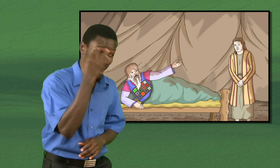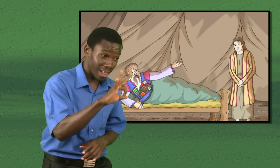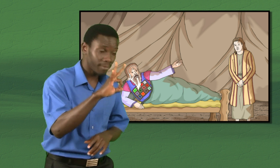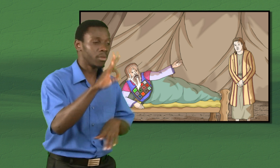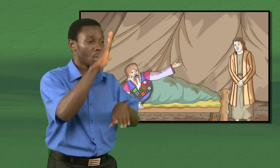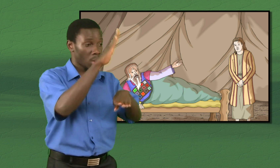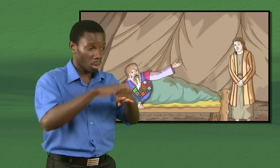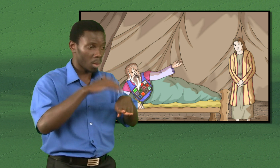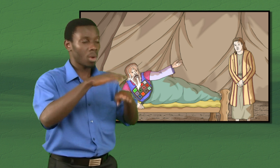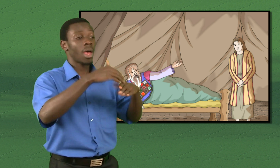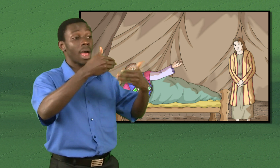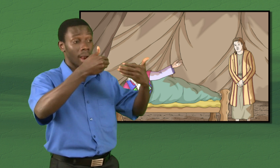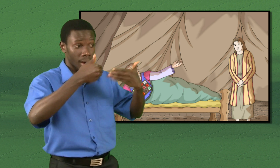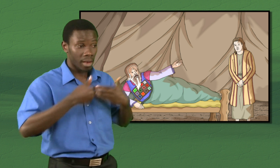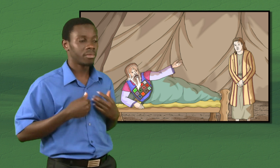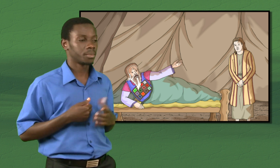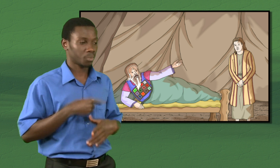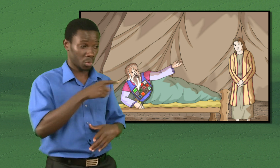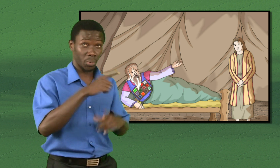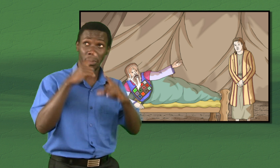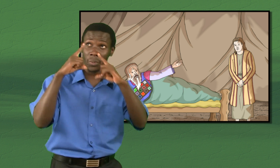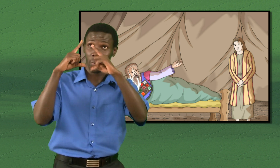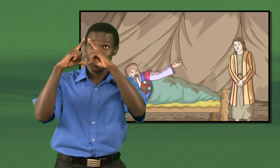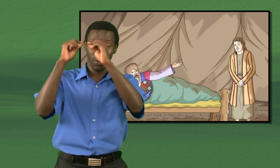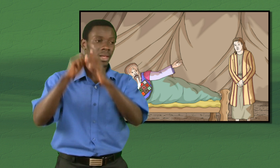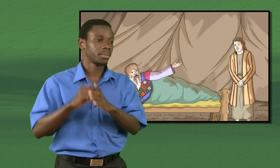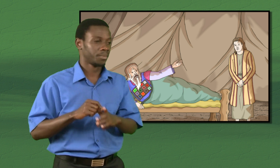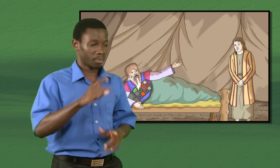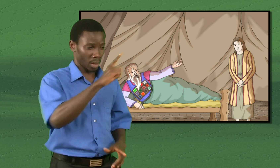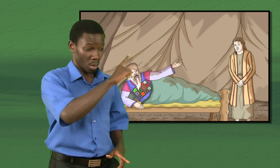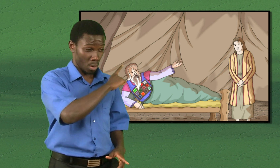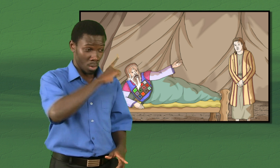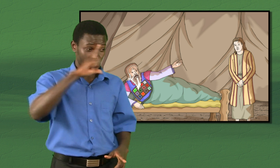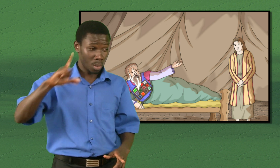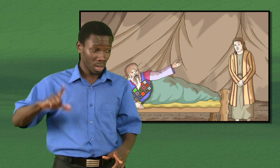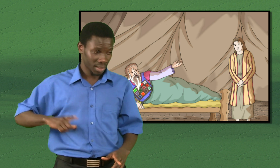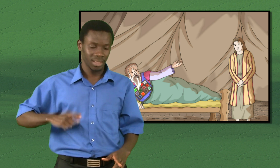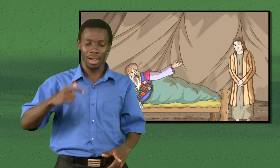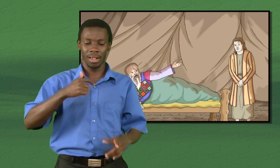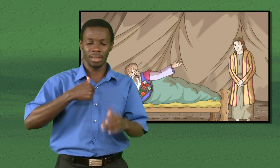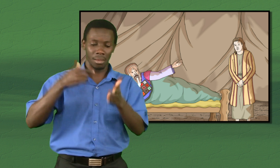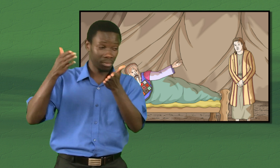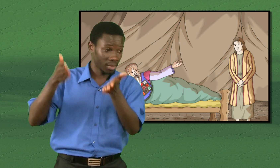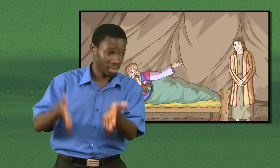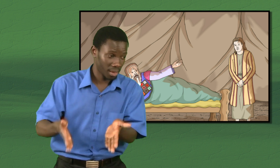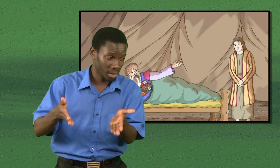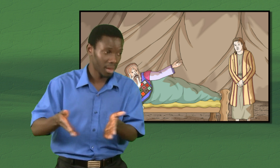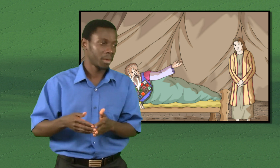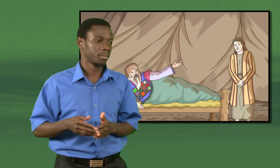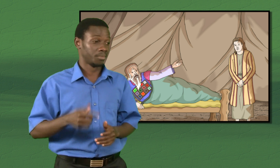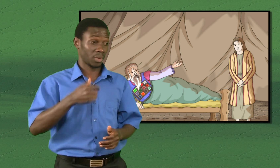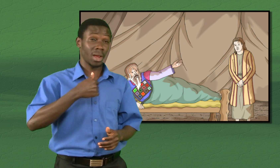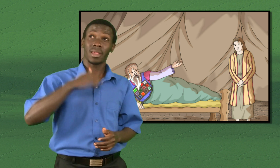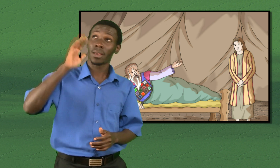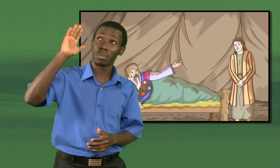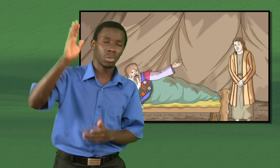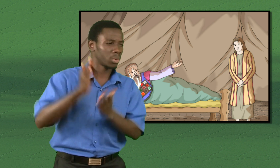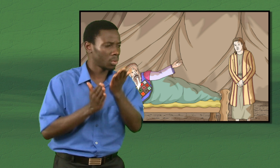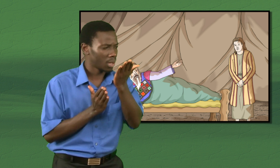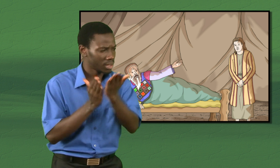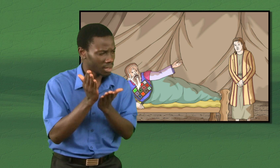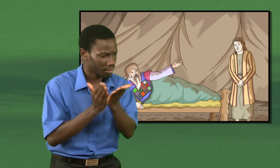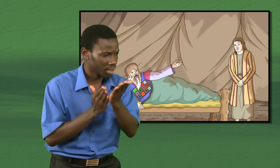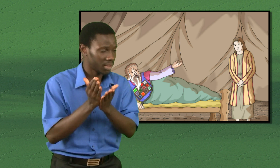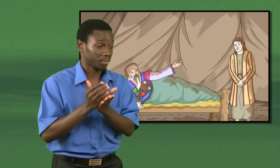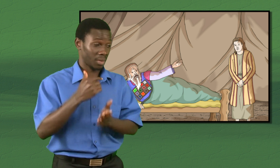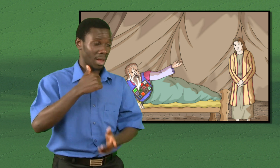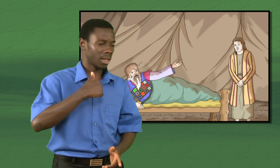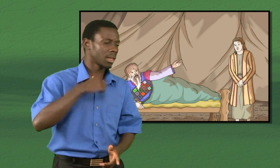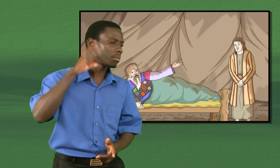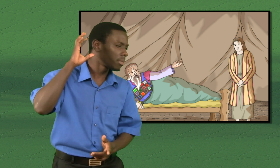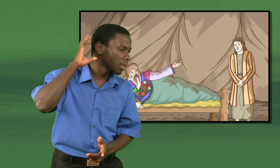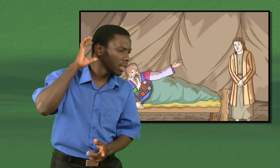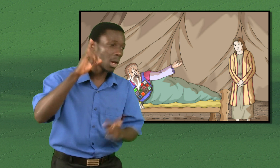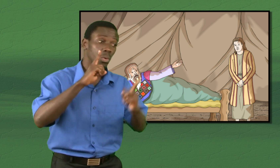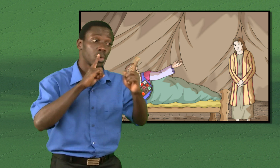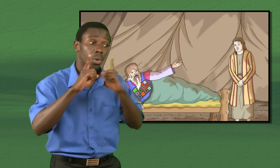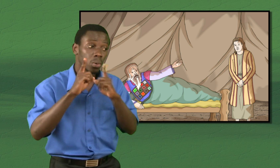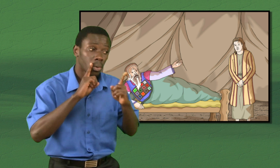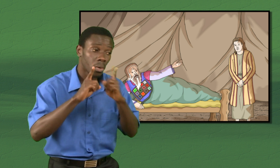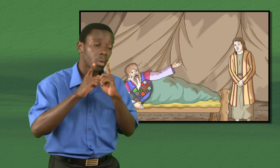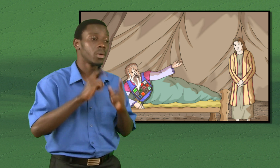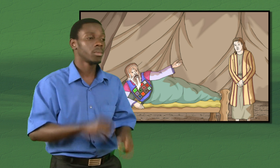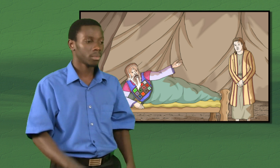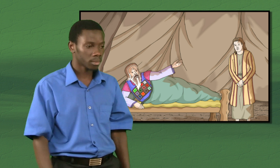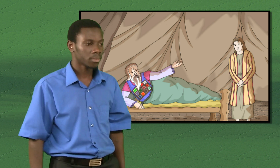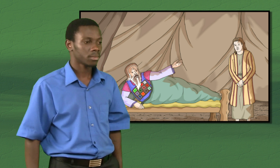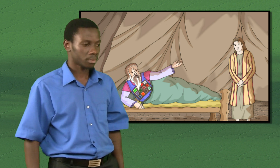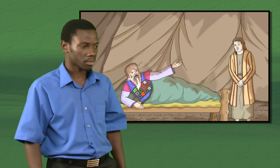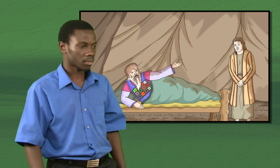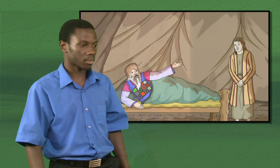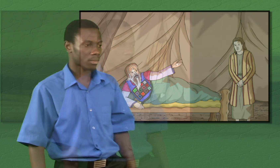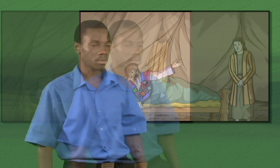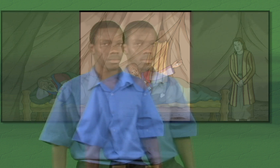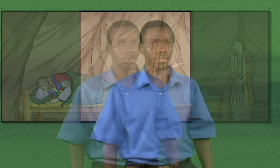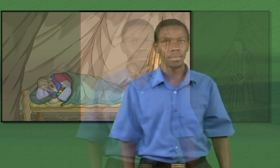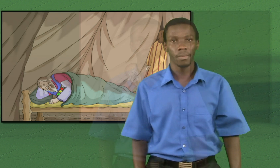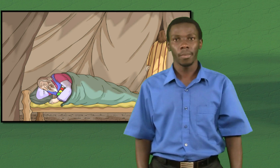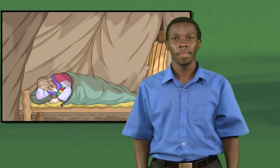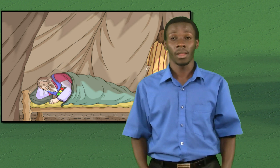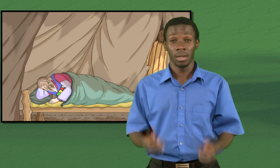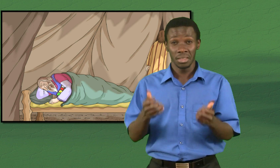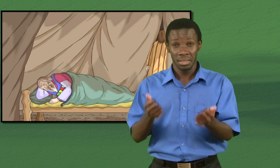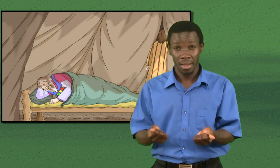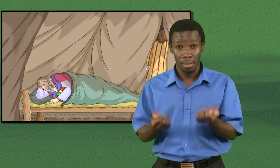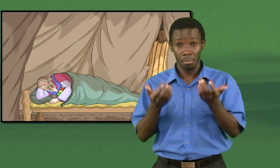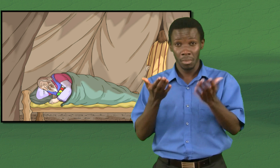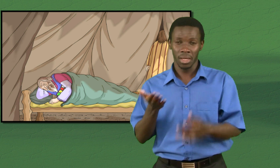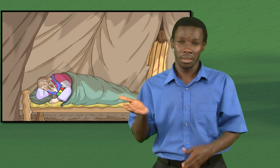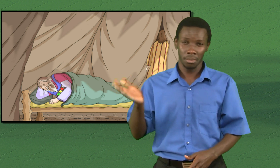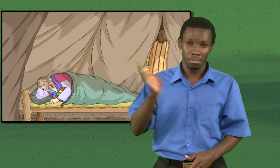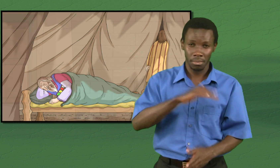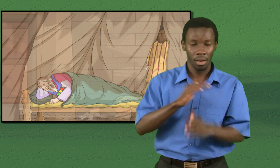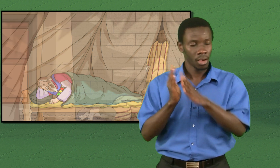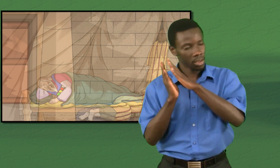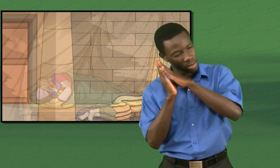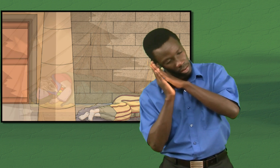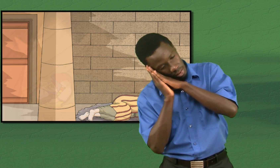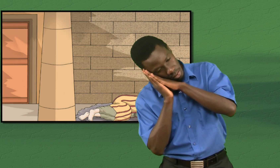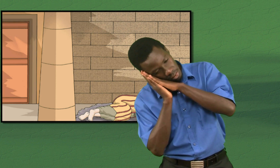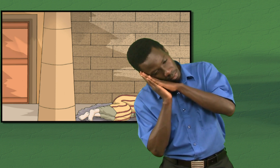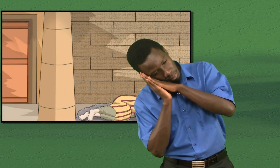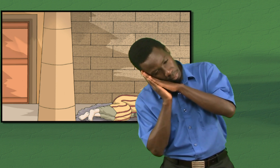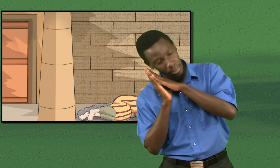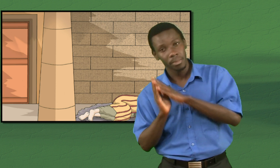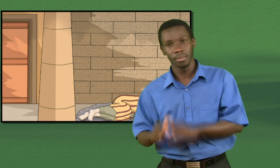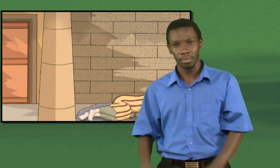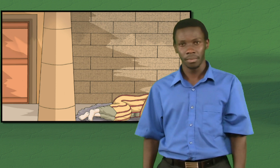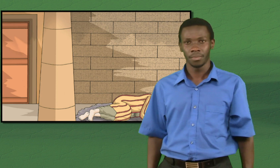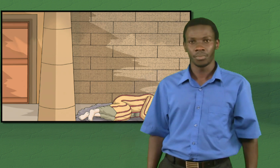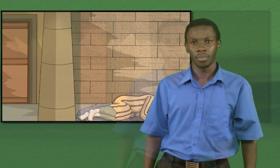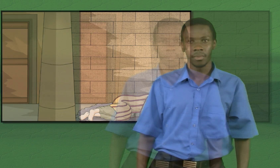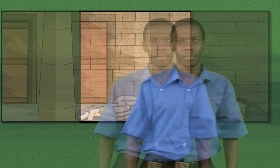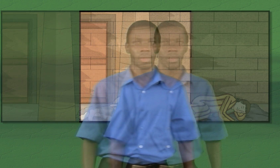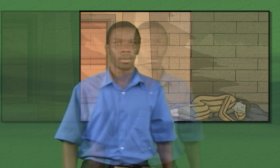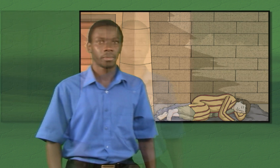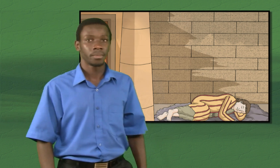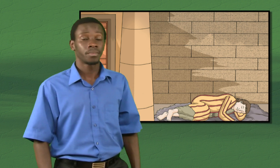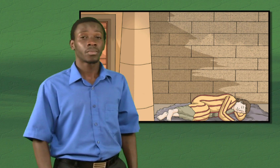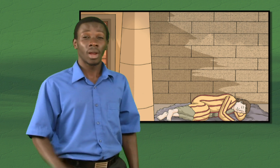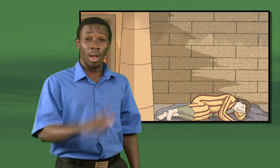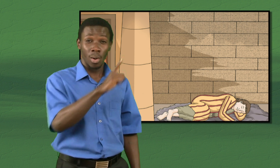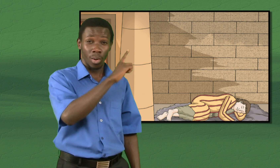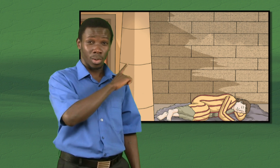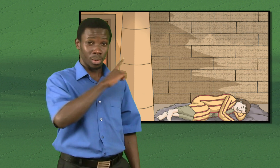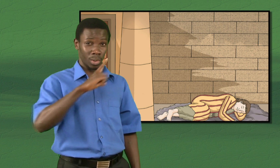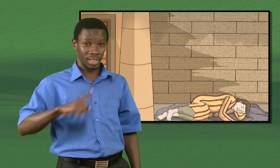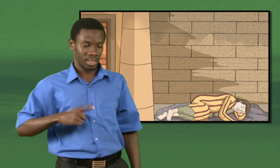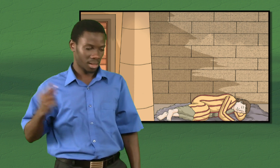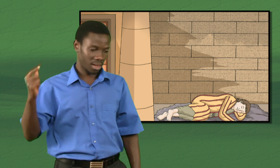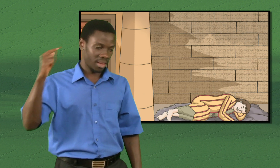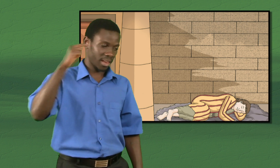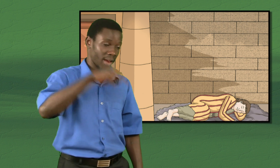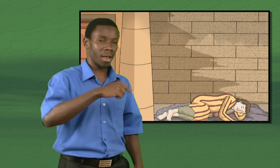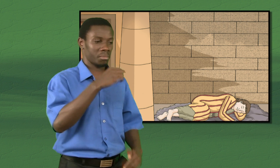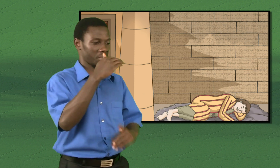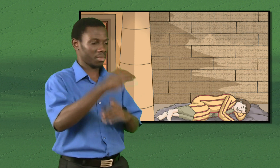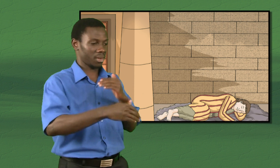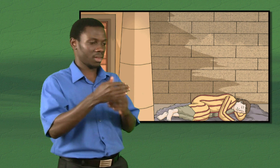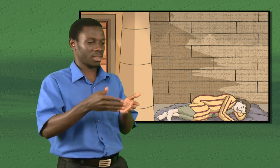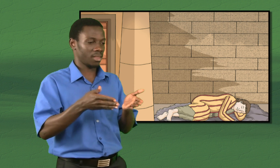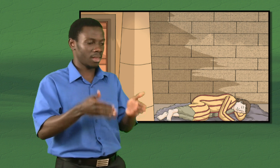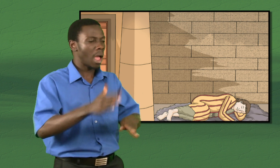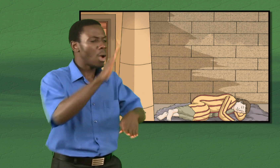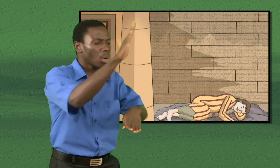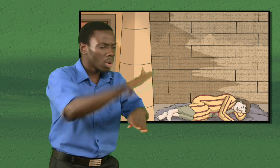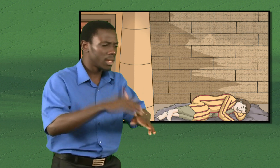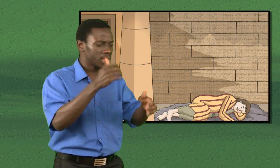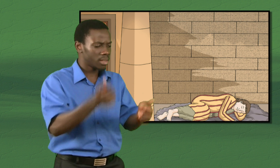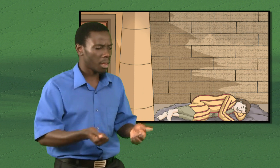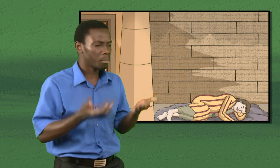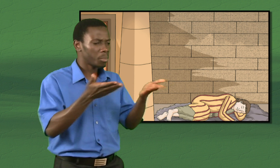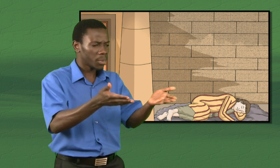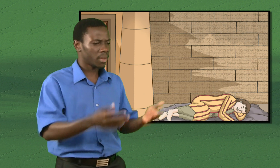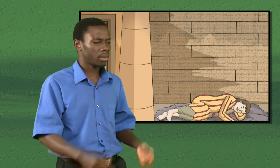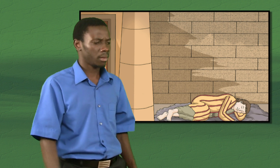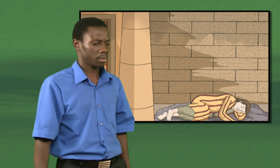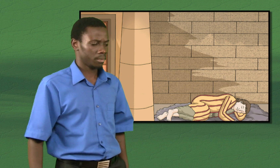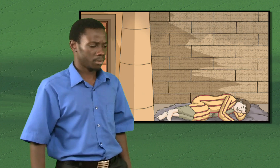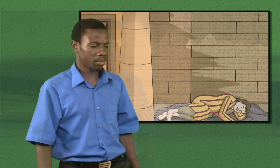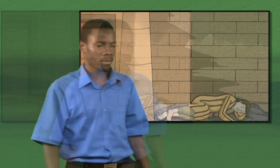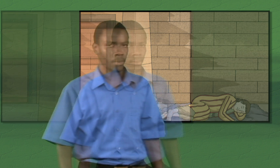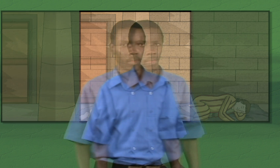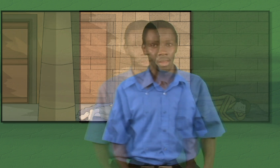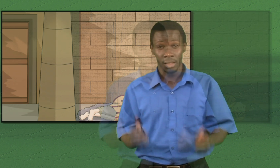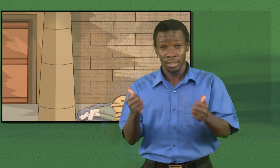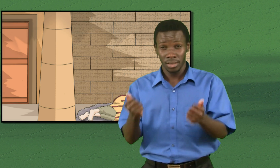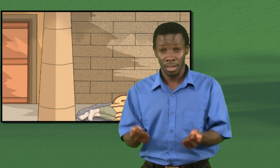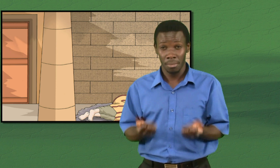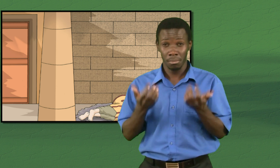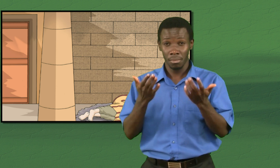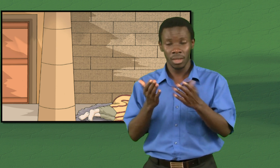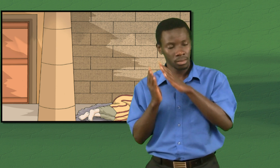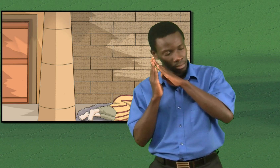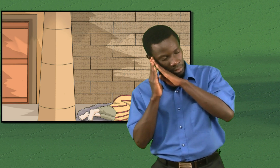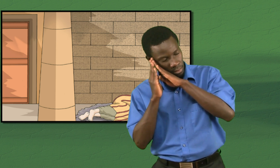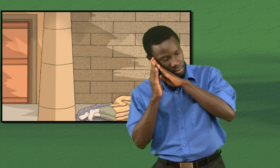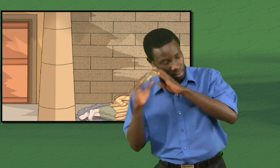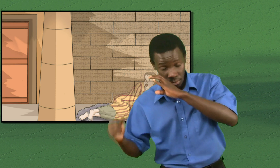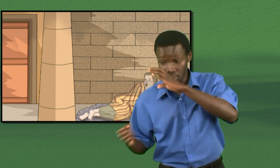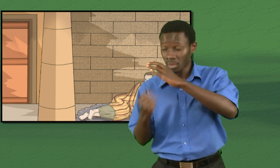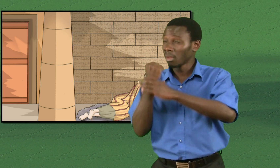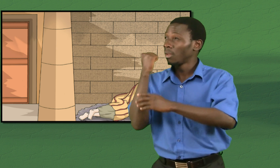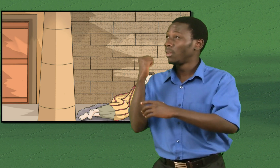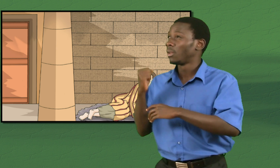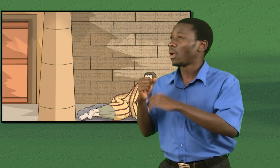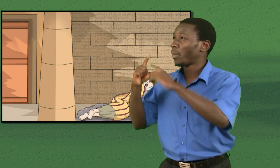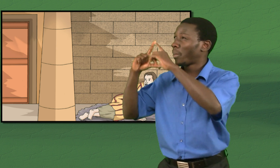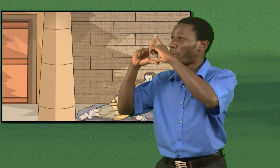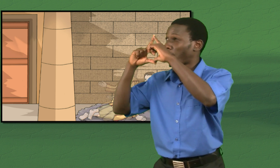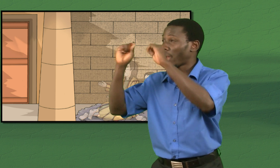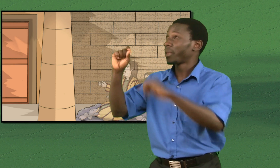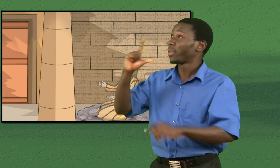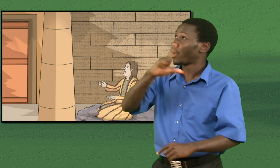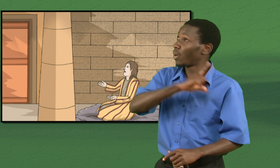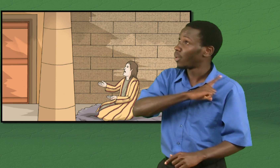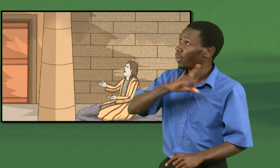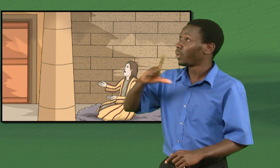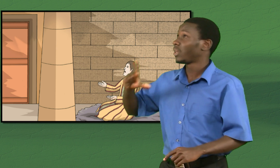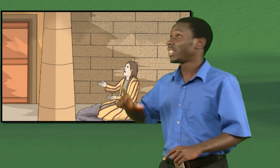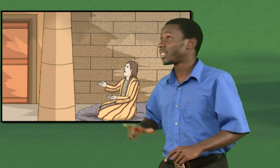“Go and lie down,” he said to Samuel, “and if He calls you, say, ‘Speak, LORD, for Your servant is listening.’” So Samuel went and lay down in his place.